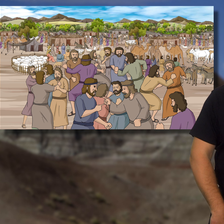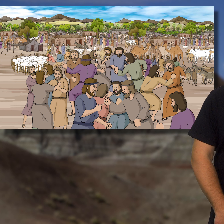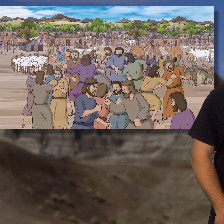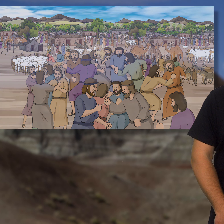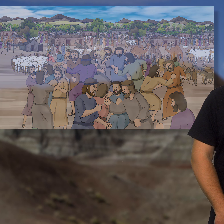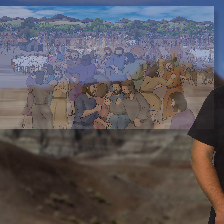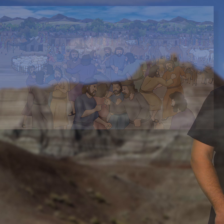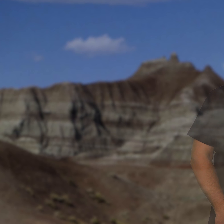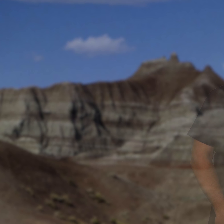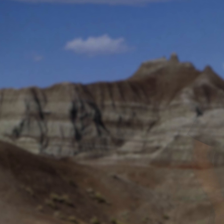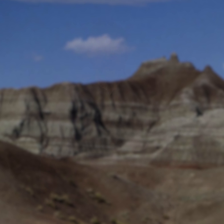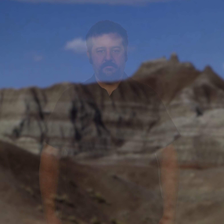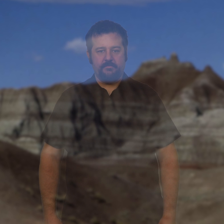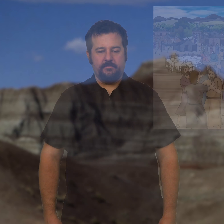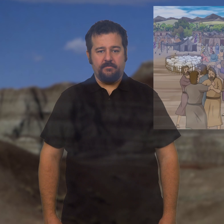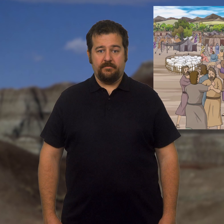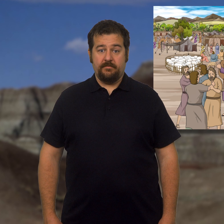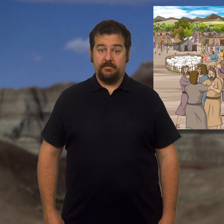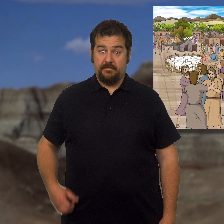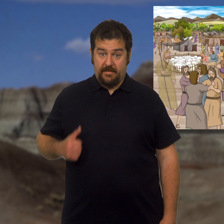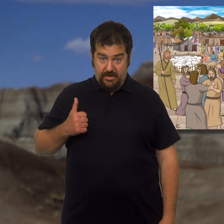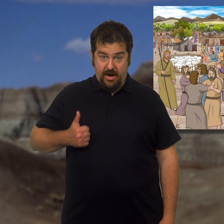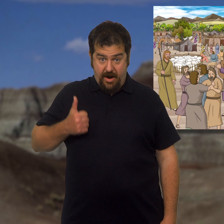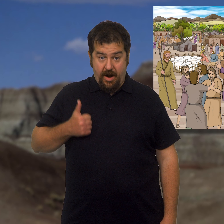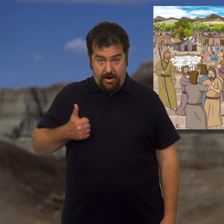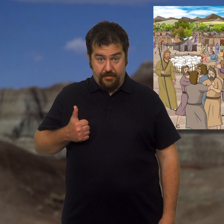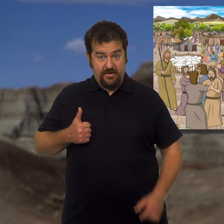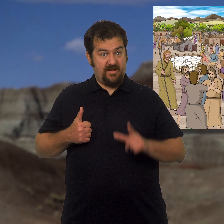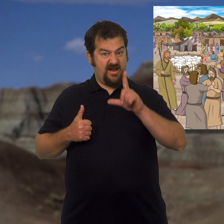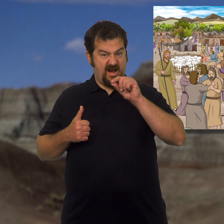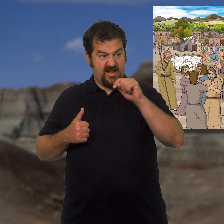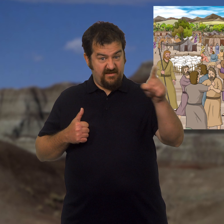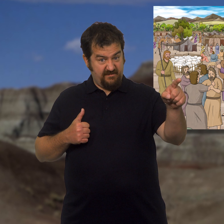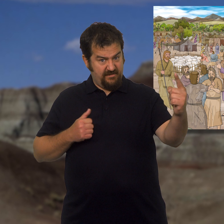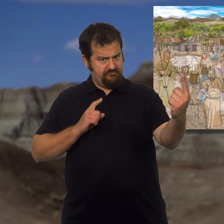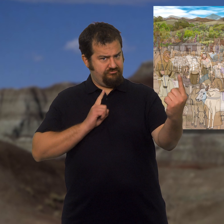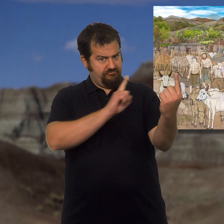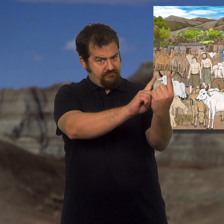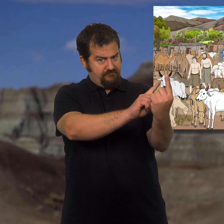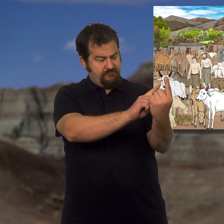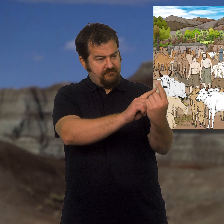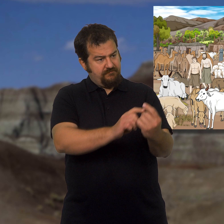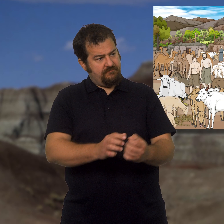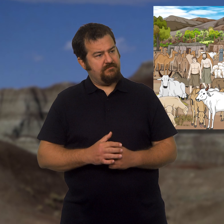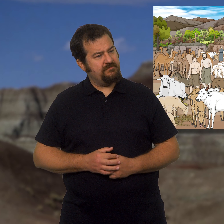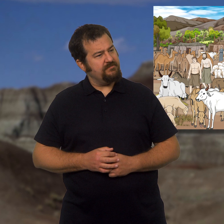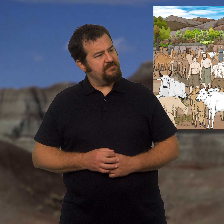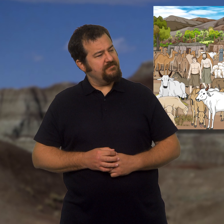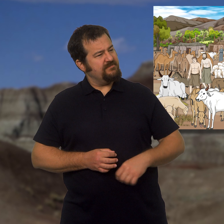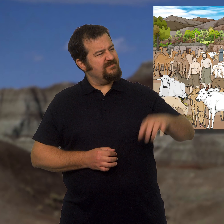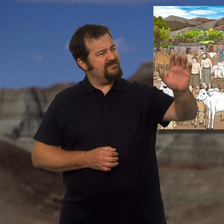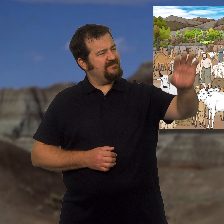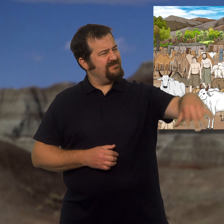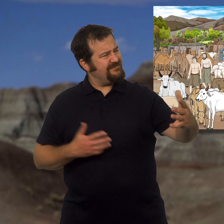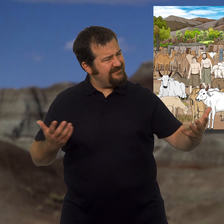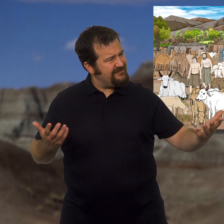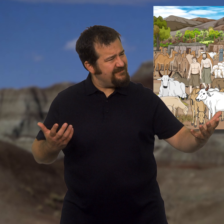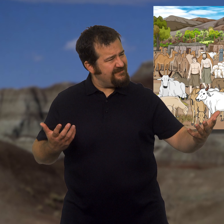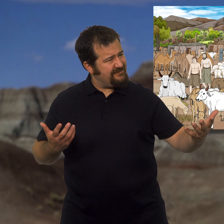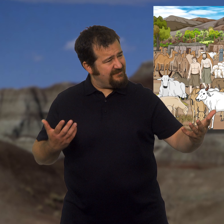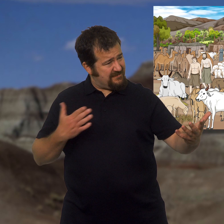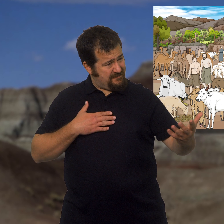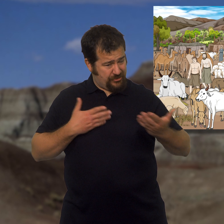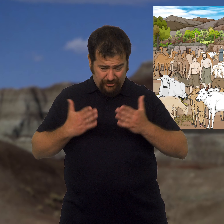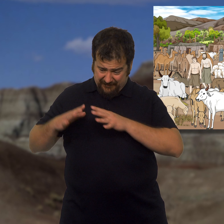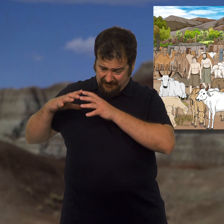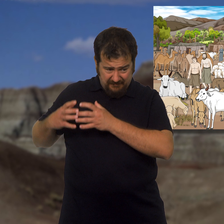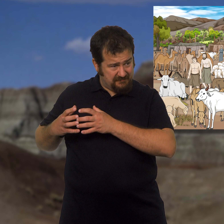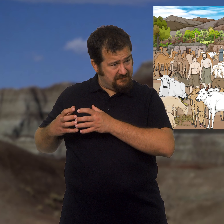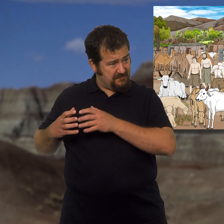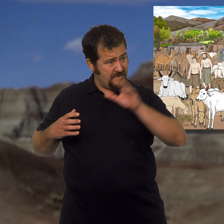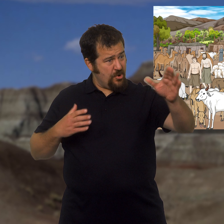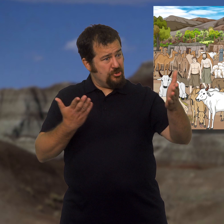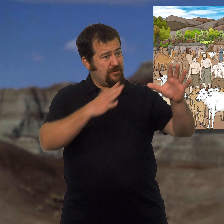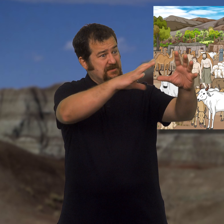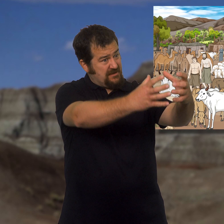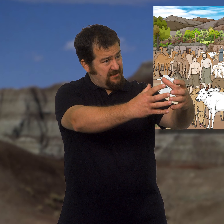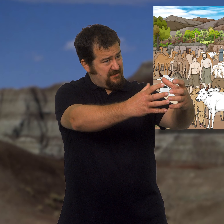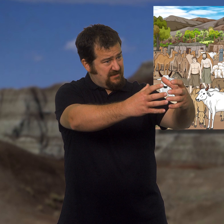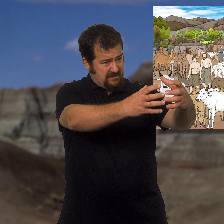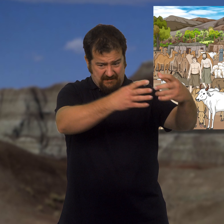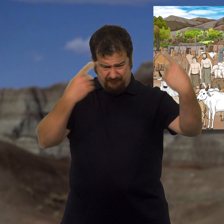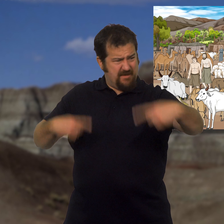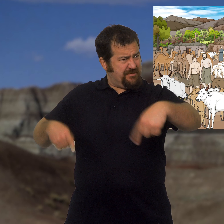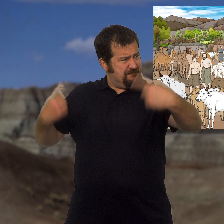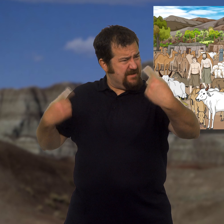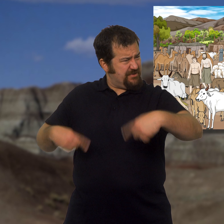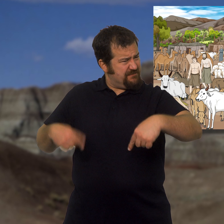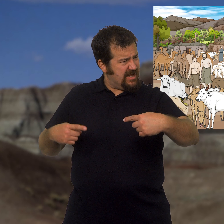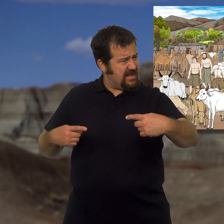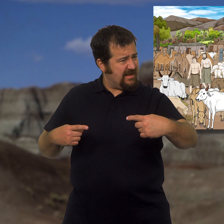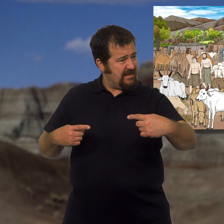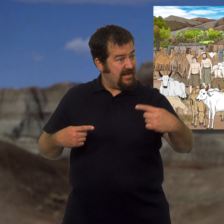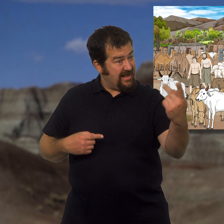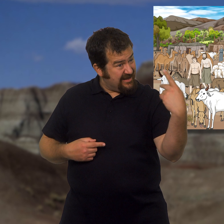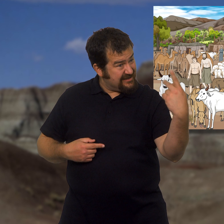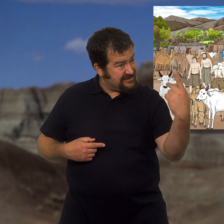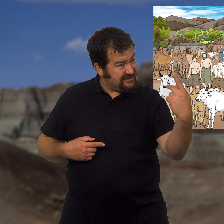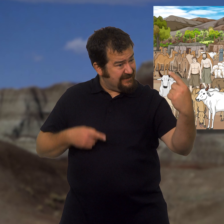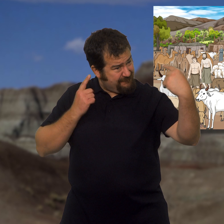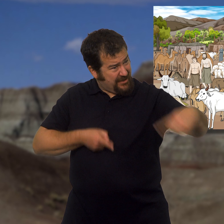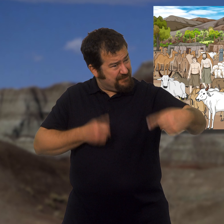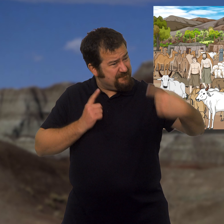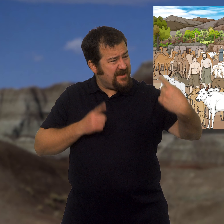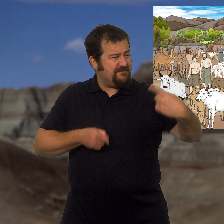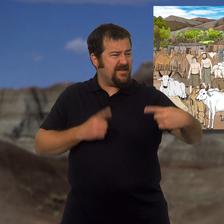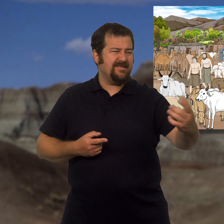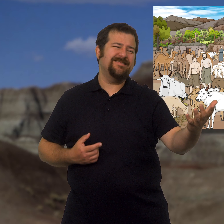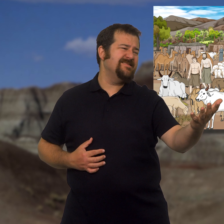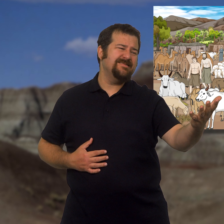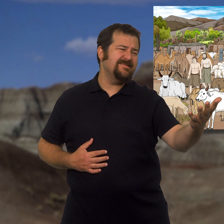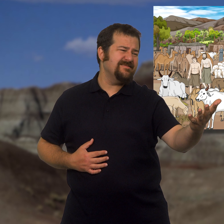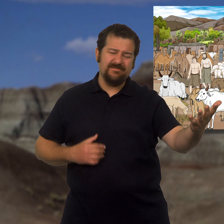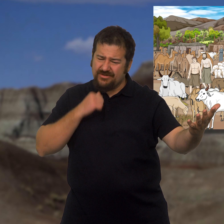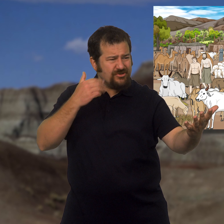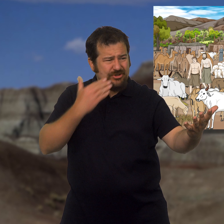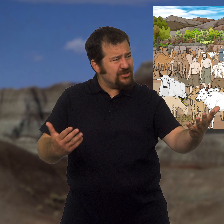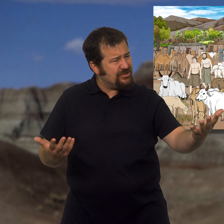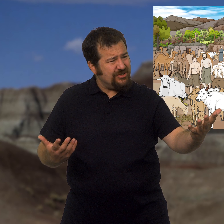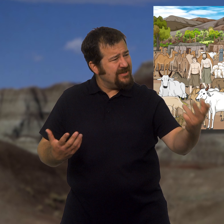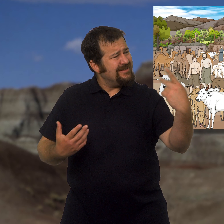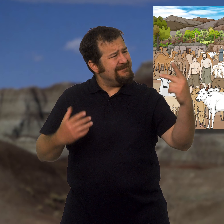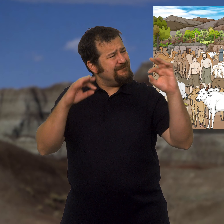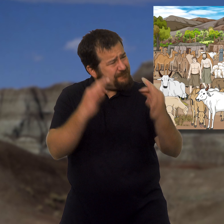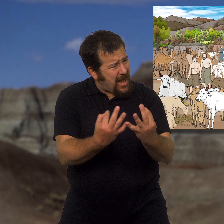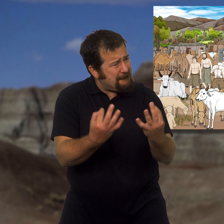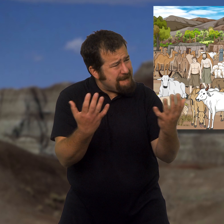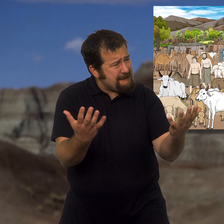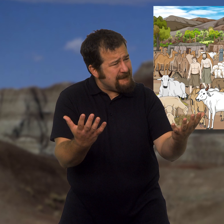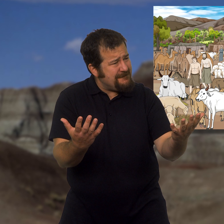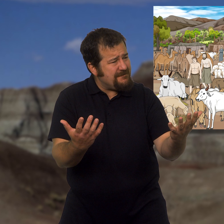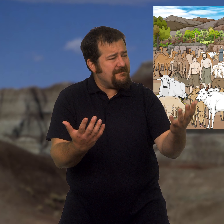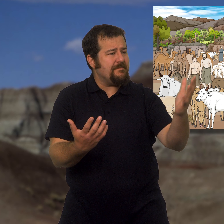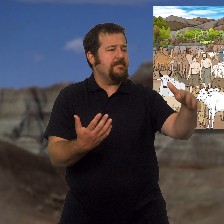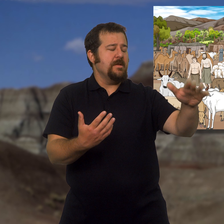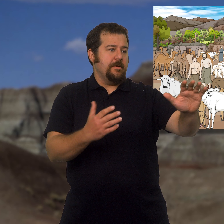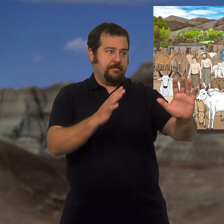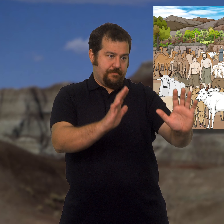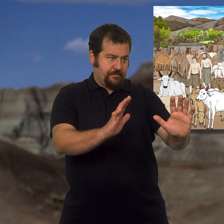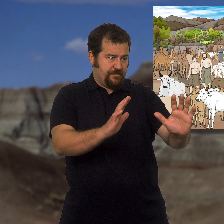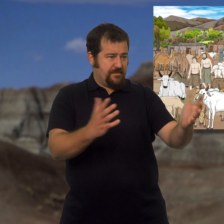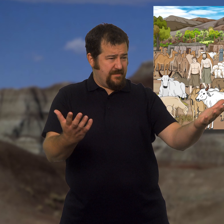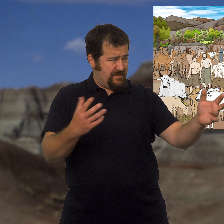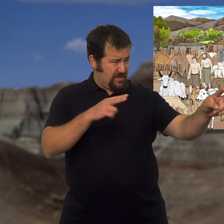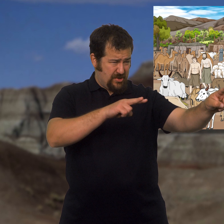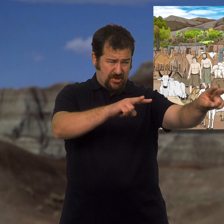So Abram said to Lot, “Please let there be no contention between you and me, or between your herdsmen and my herdsmen.